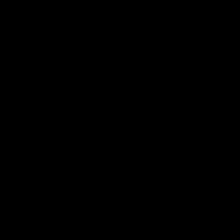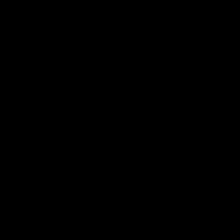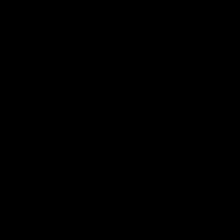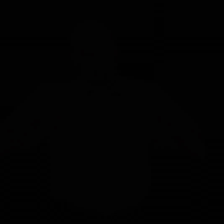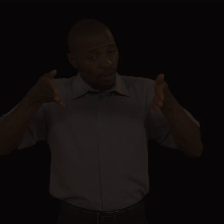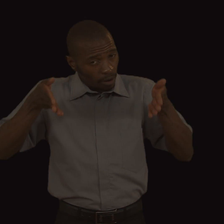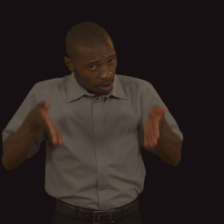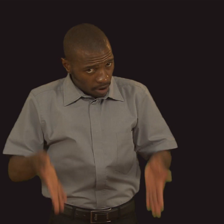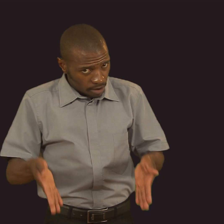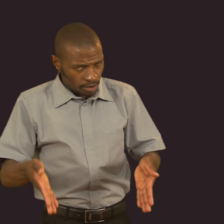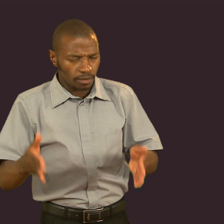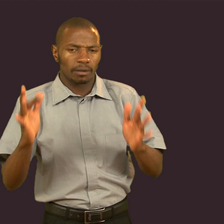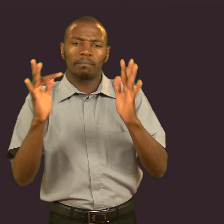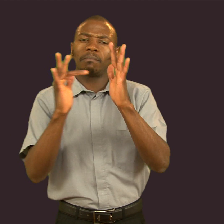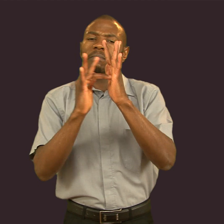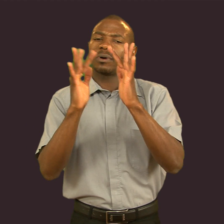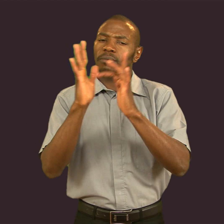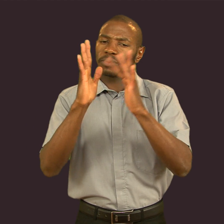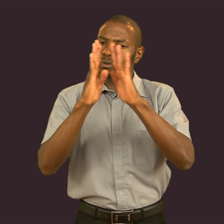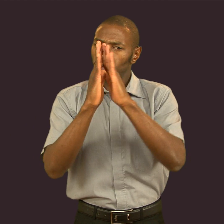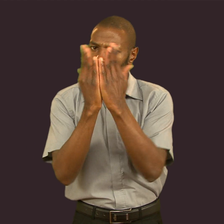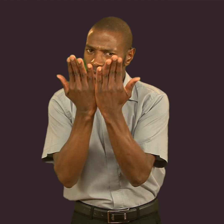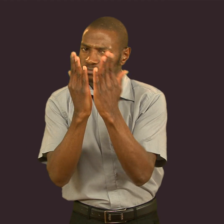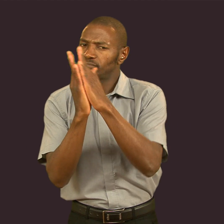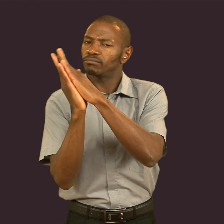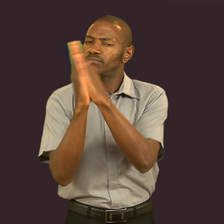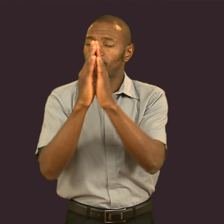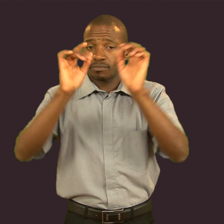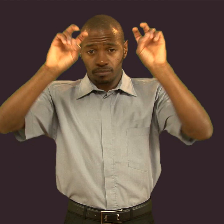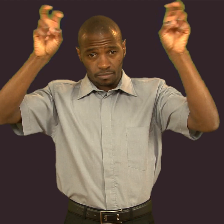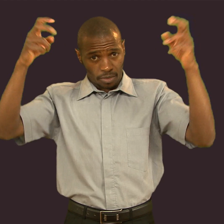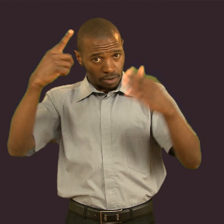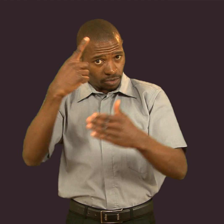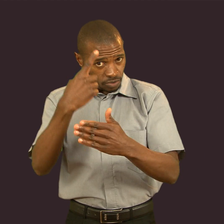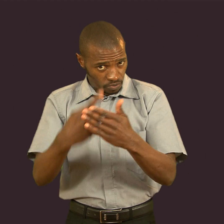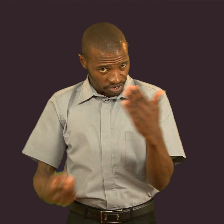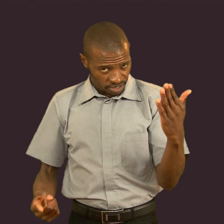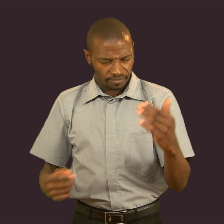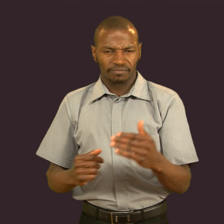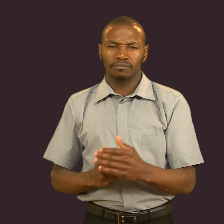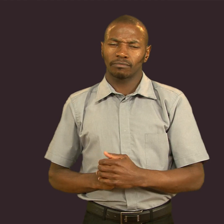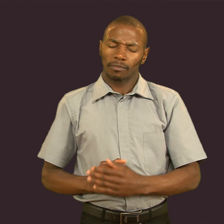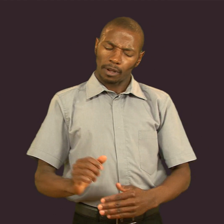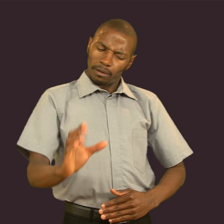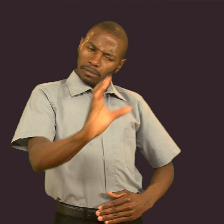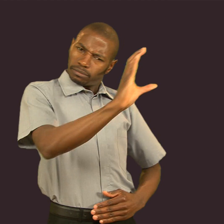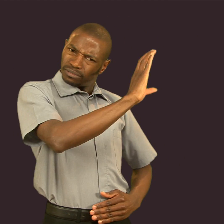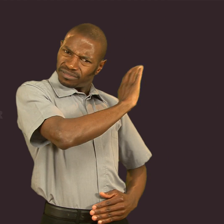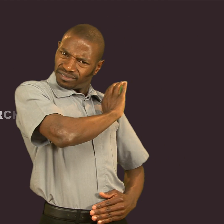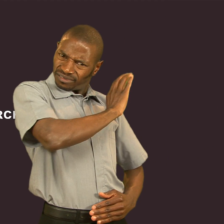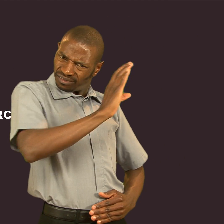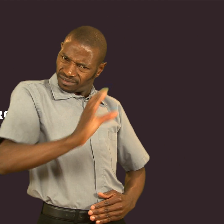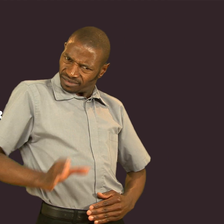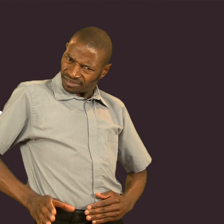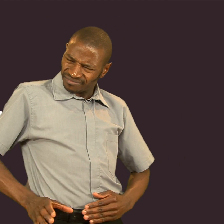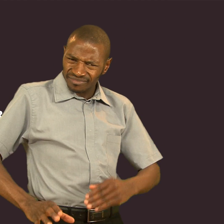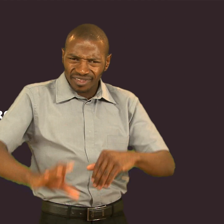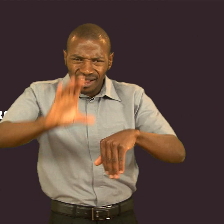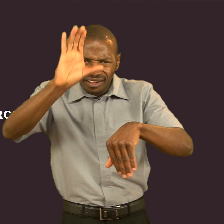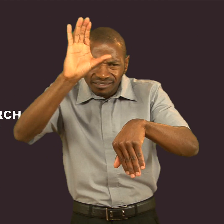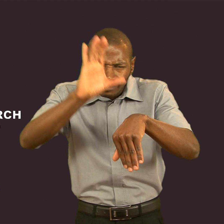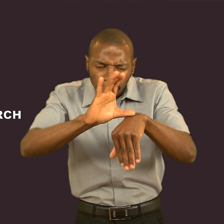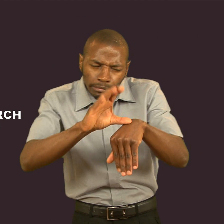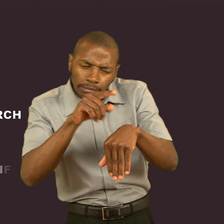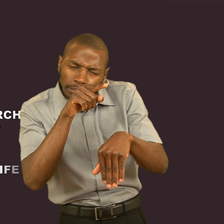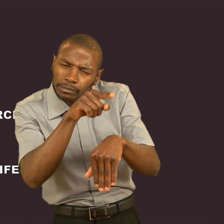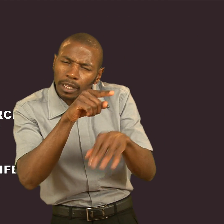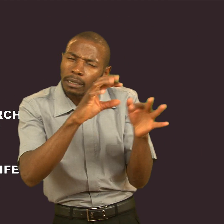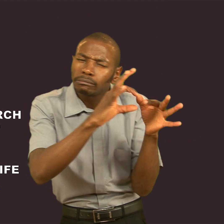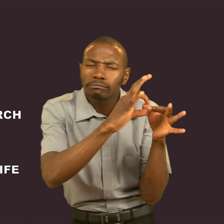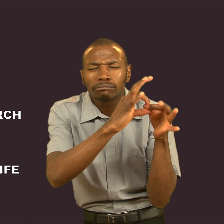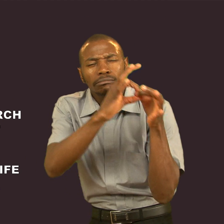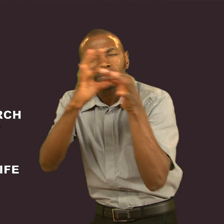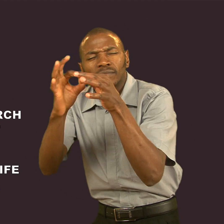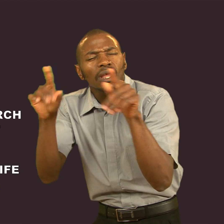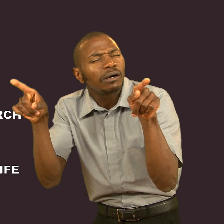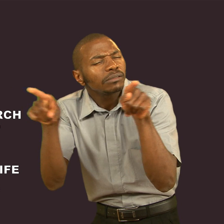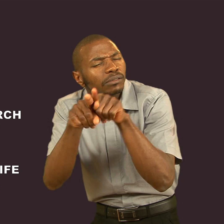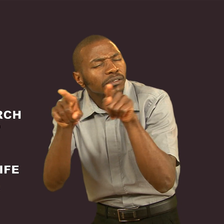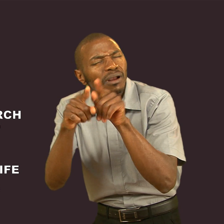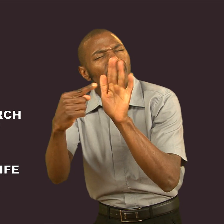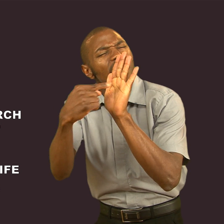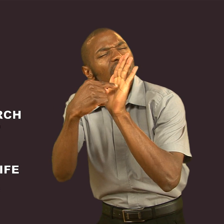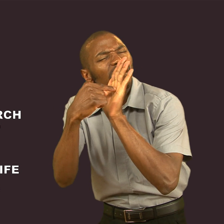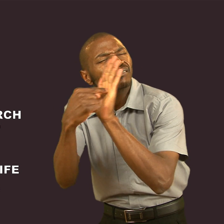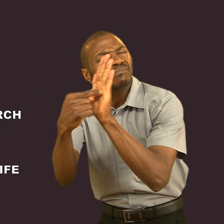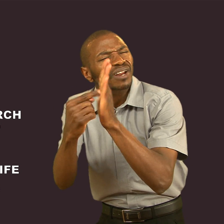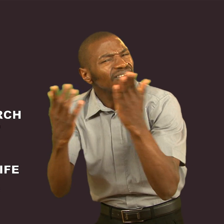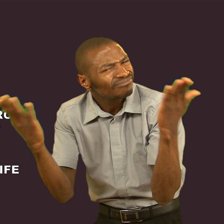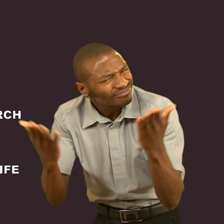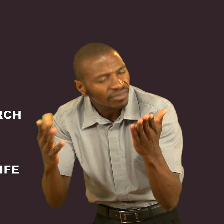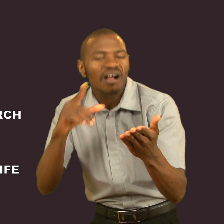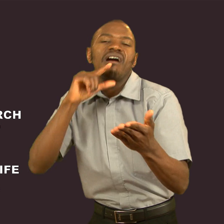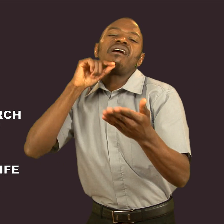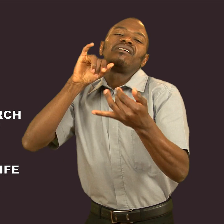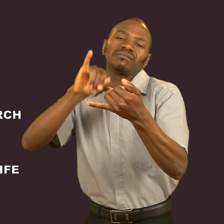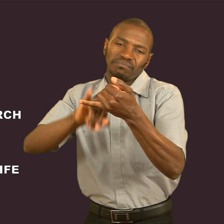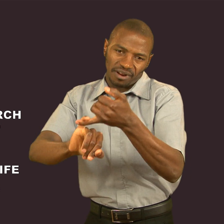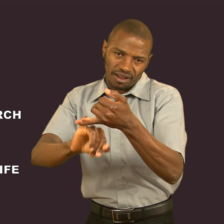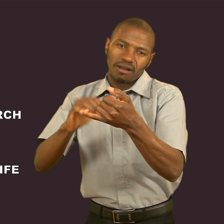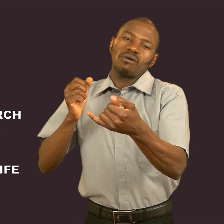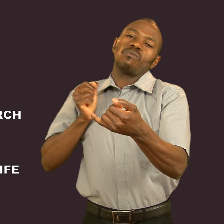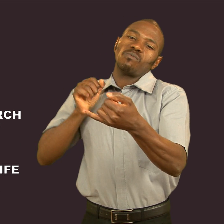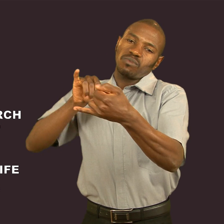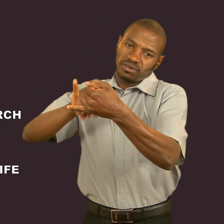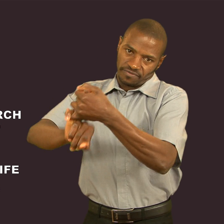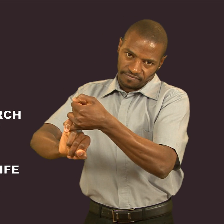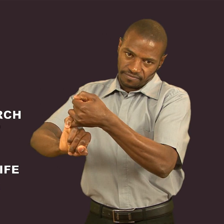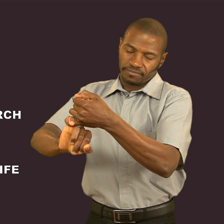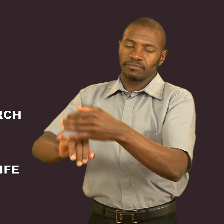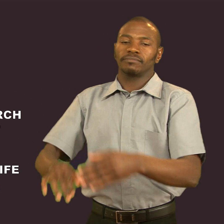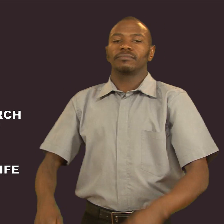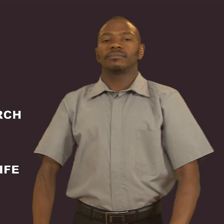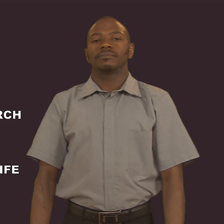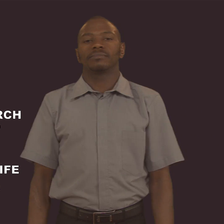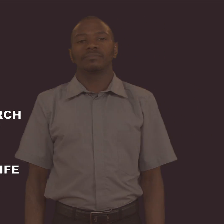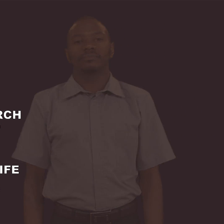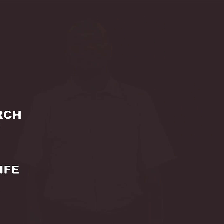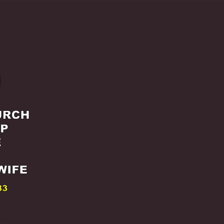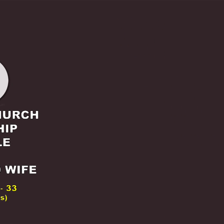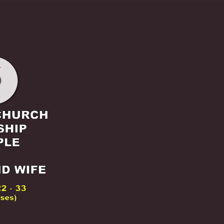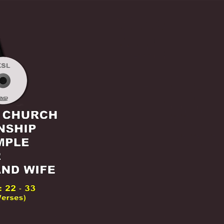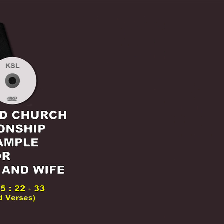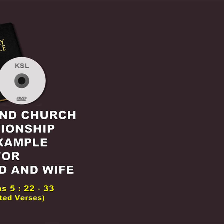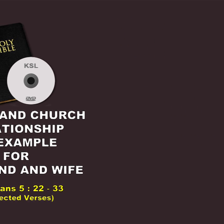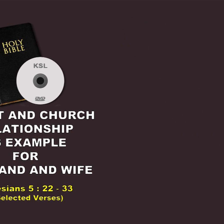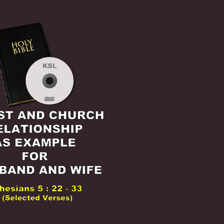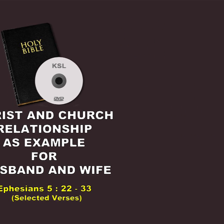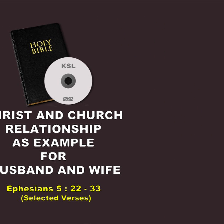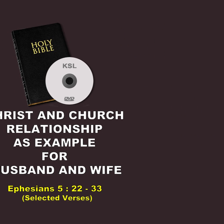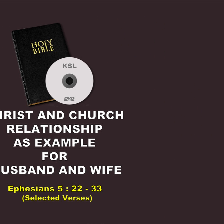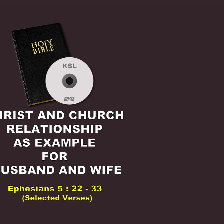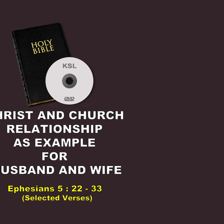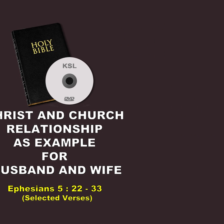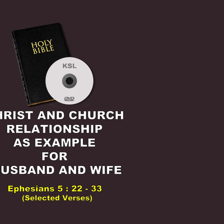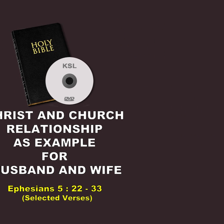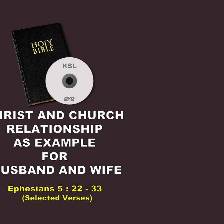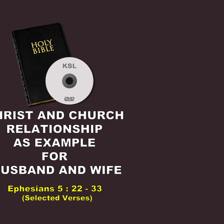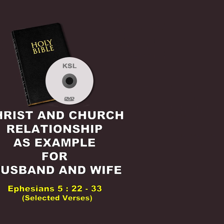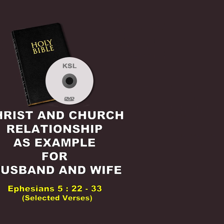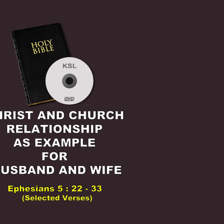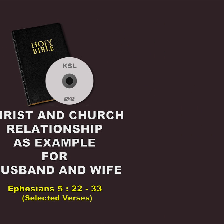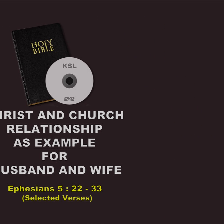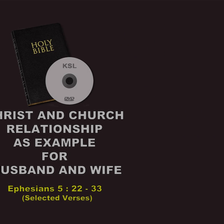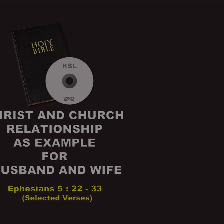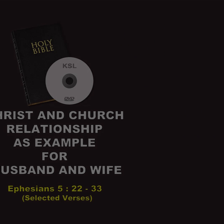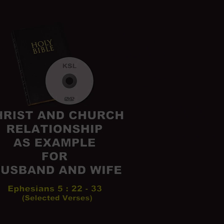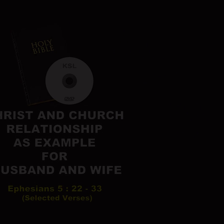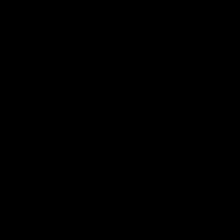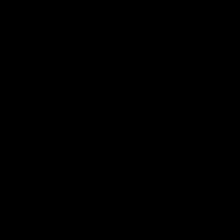Christ and church relationship as example